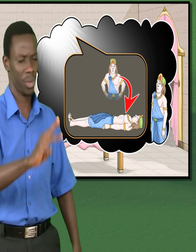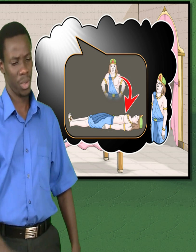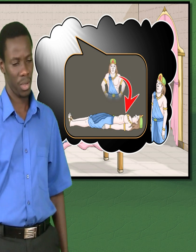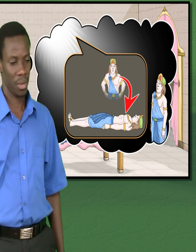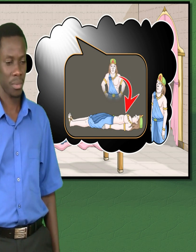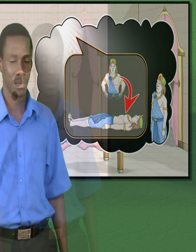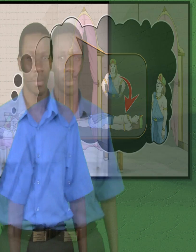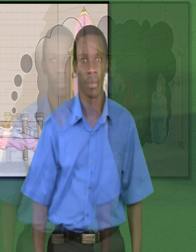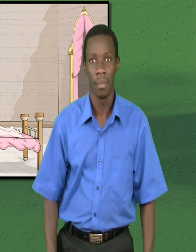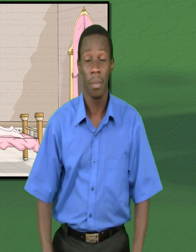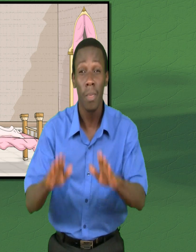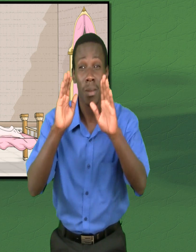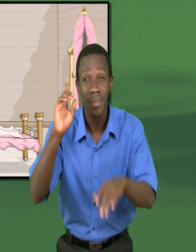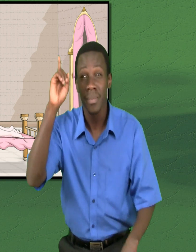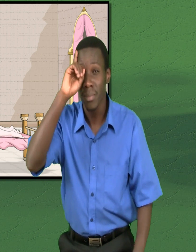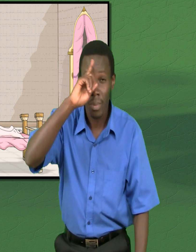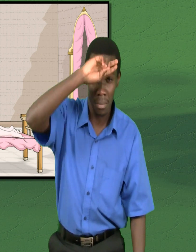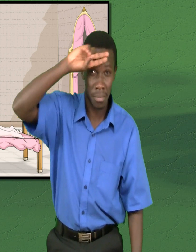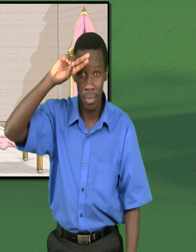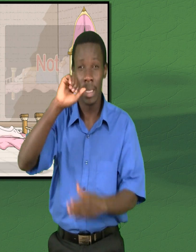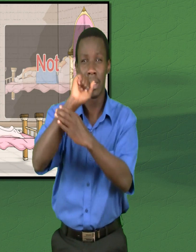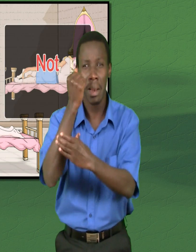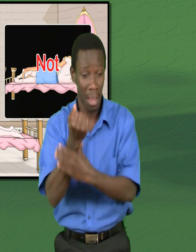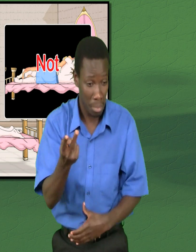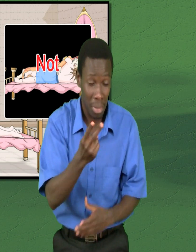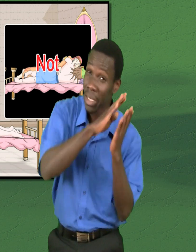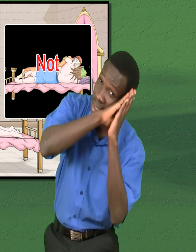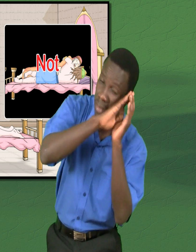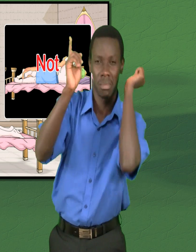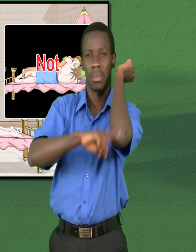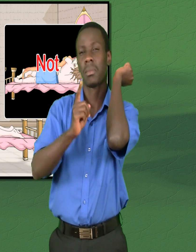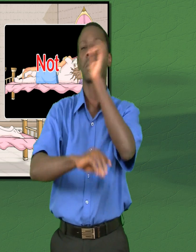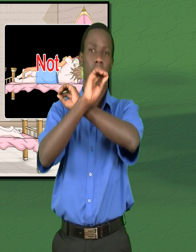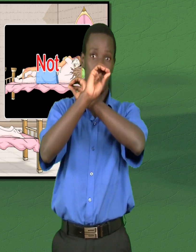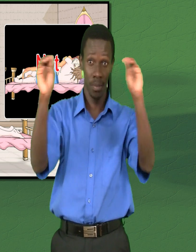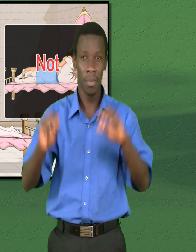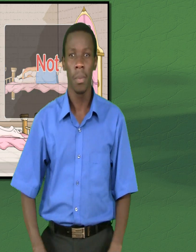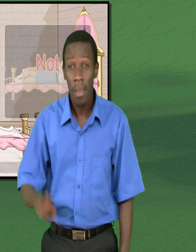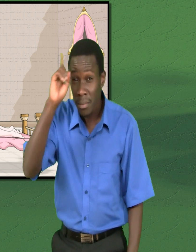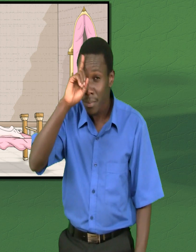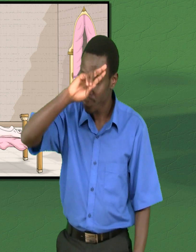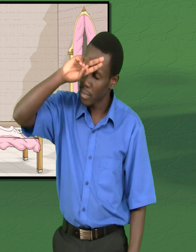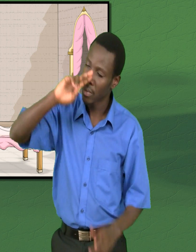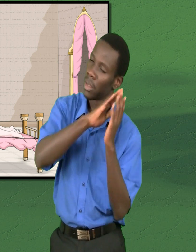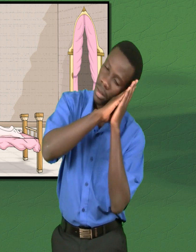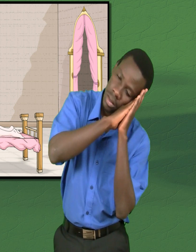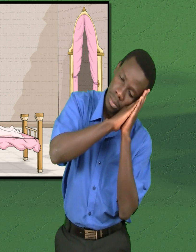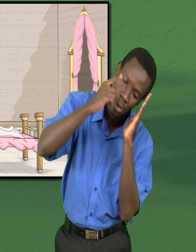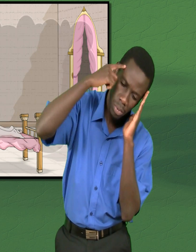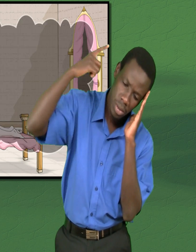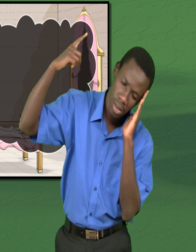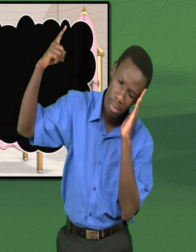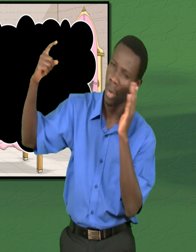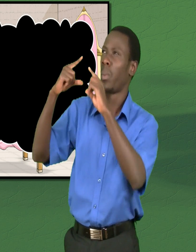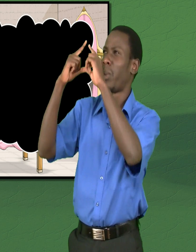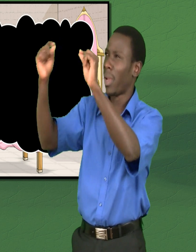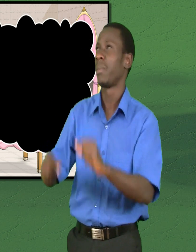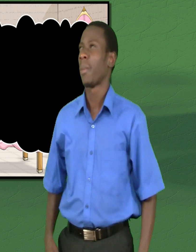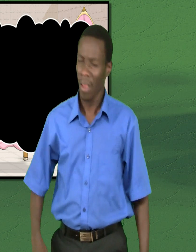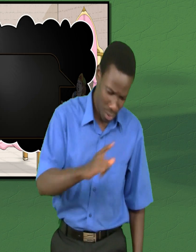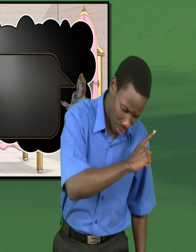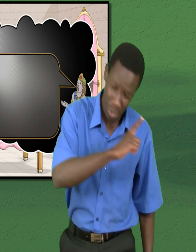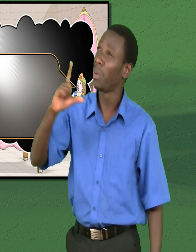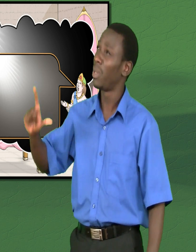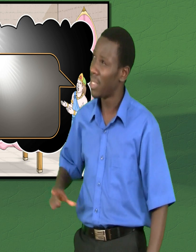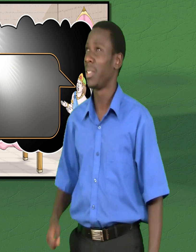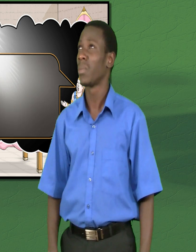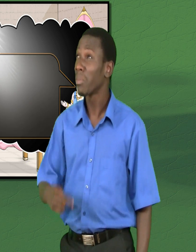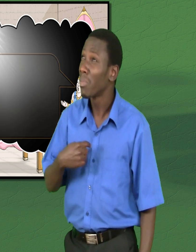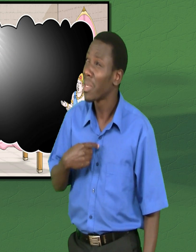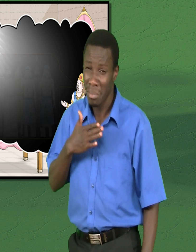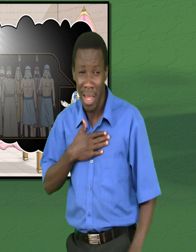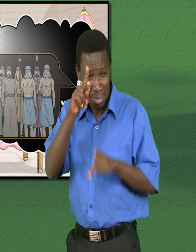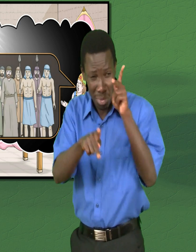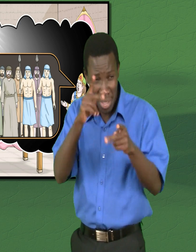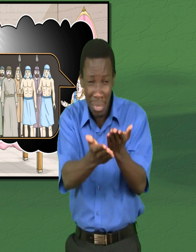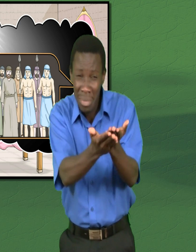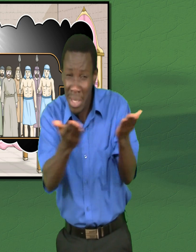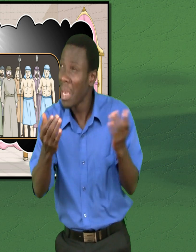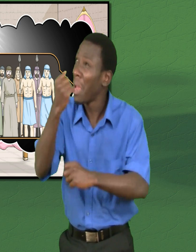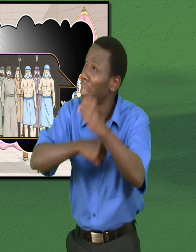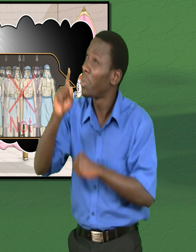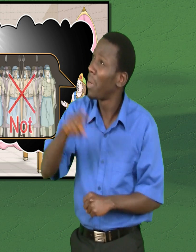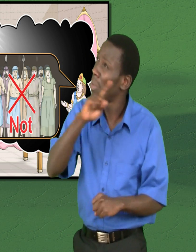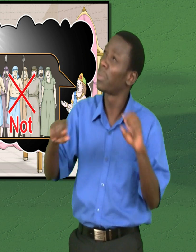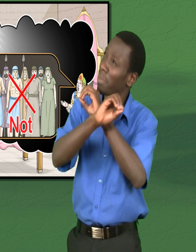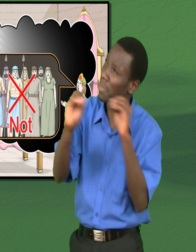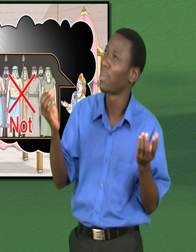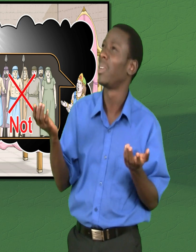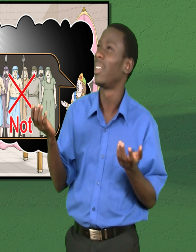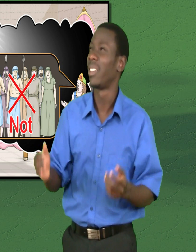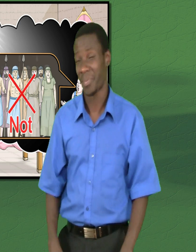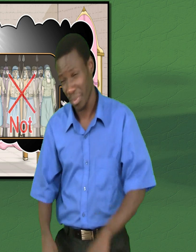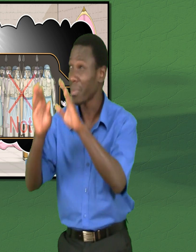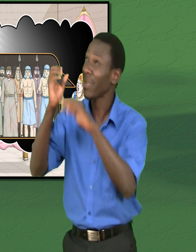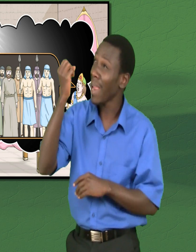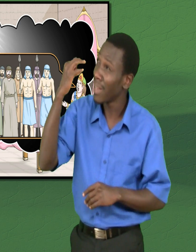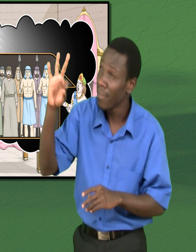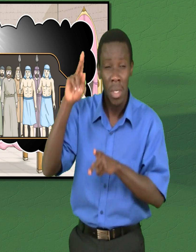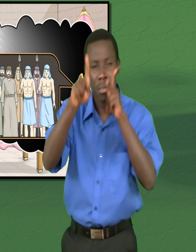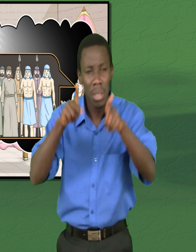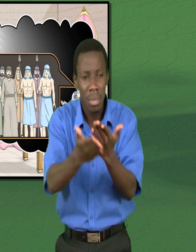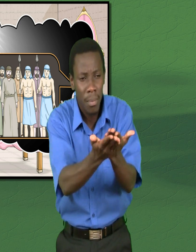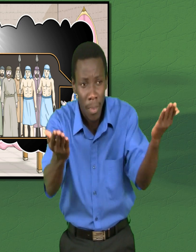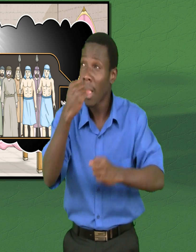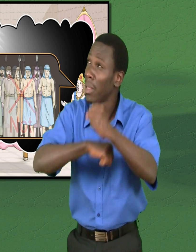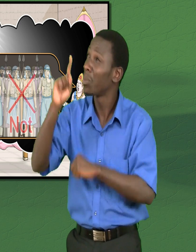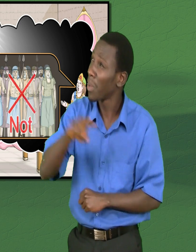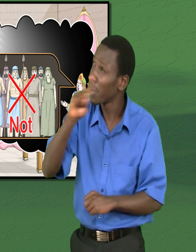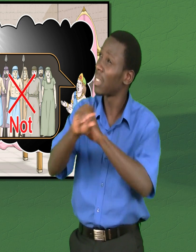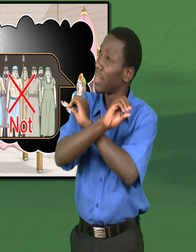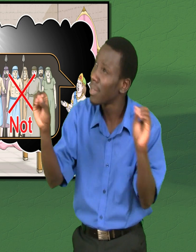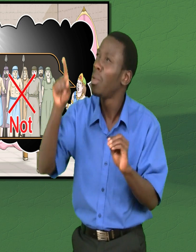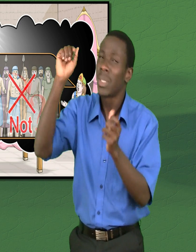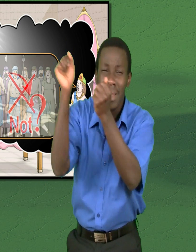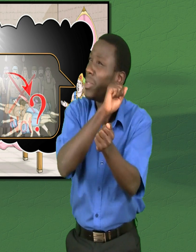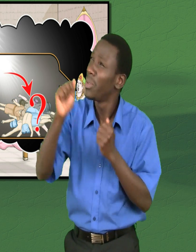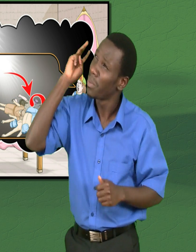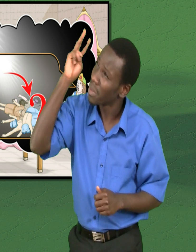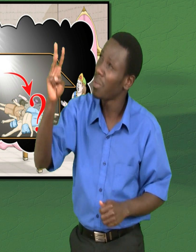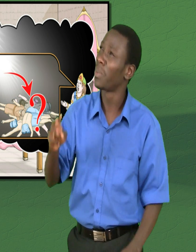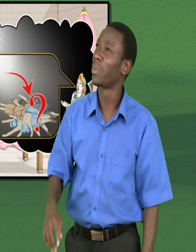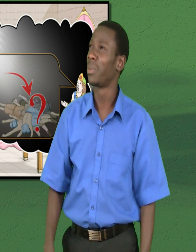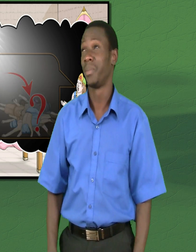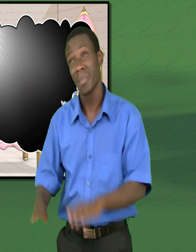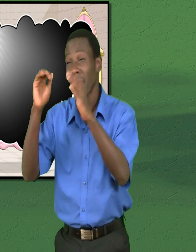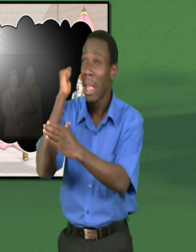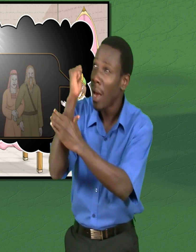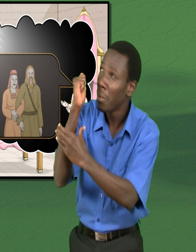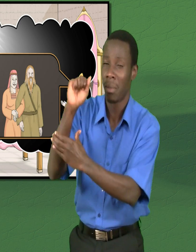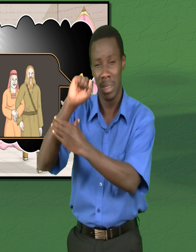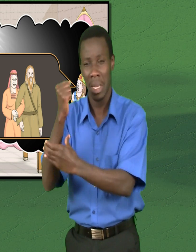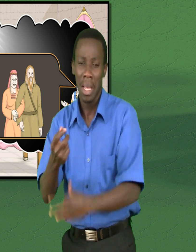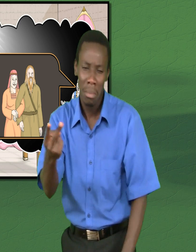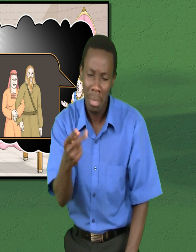Now Abimelech had not gone near her, so he replied, “Lord, would You destroy a nation even though it is innocent?